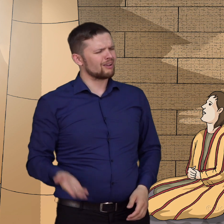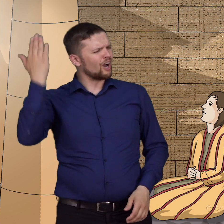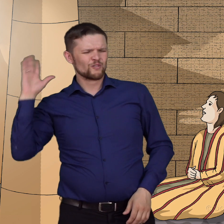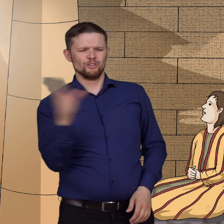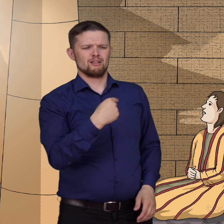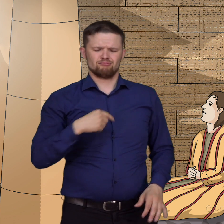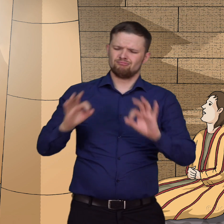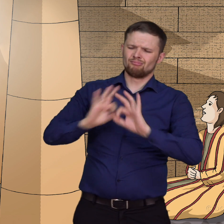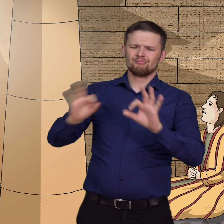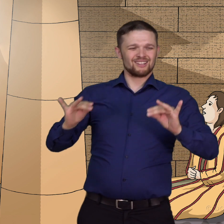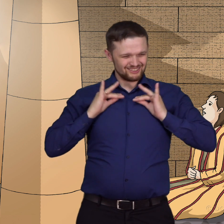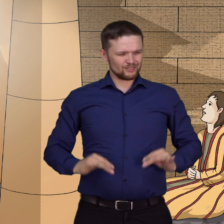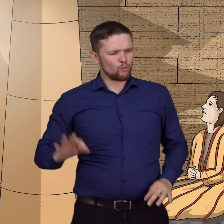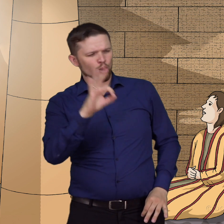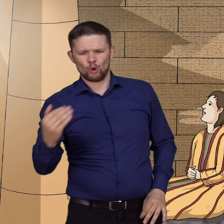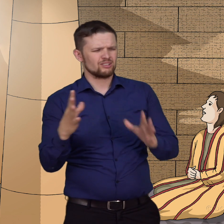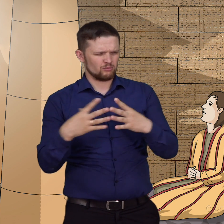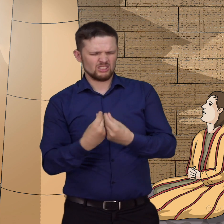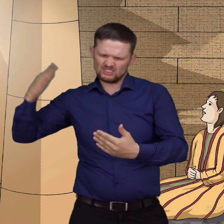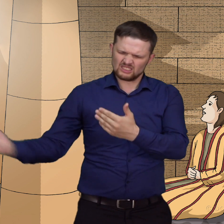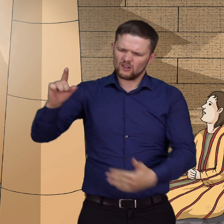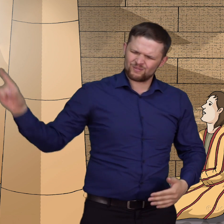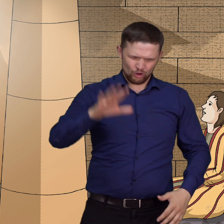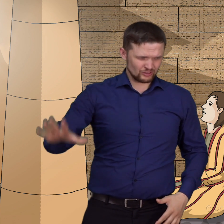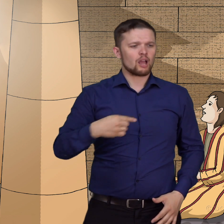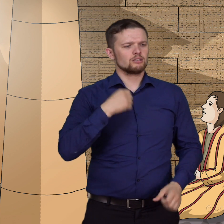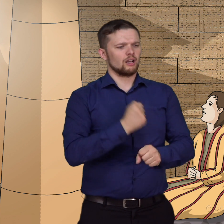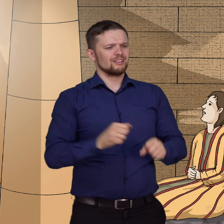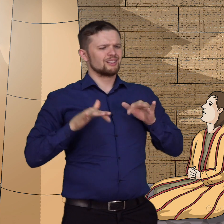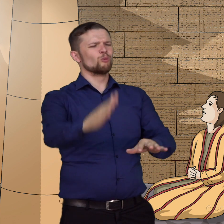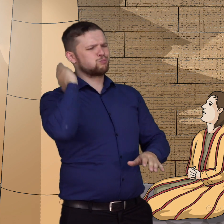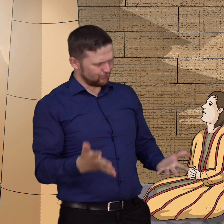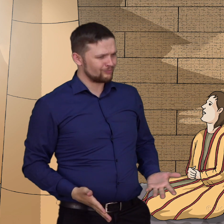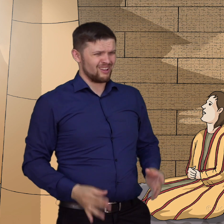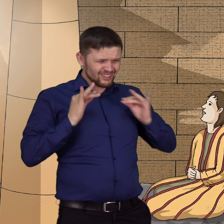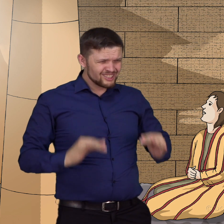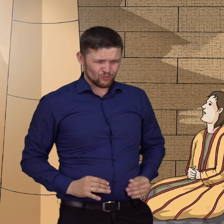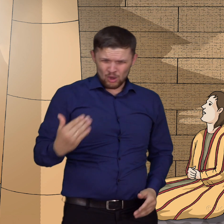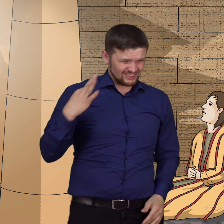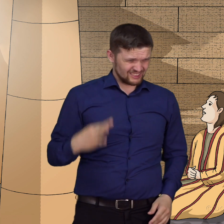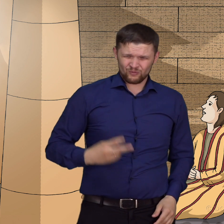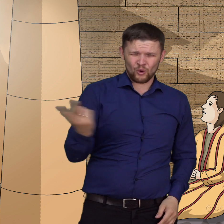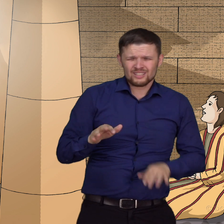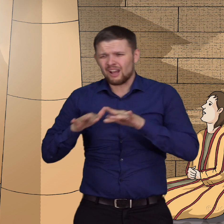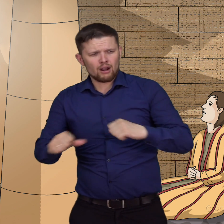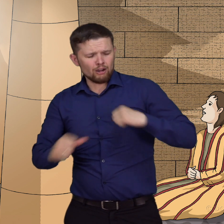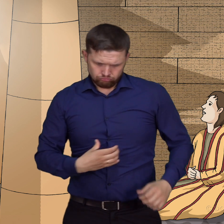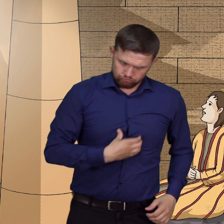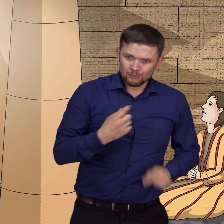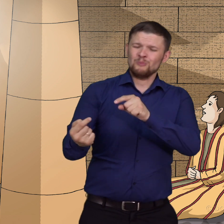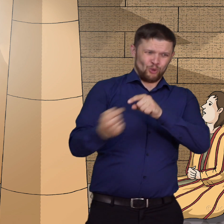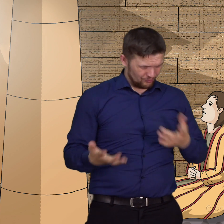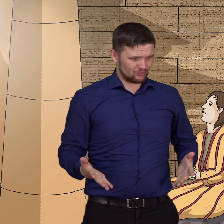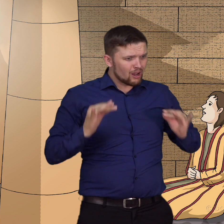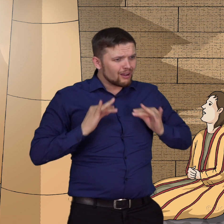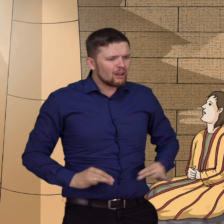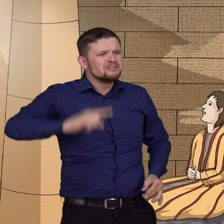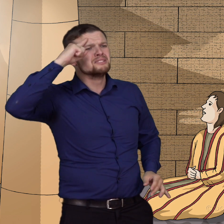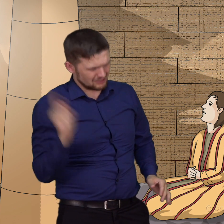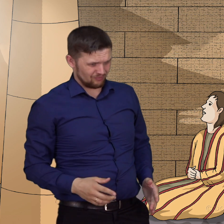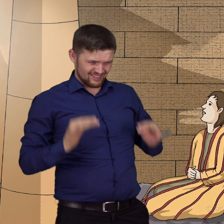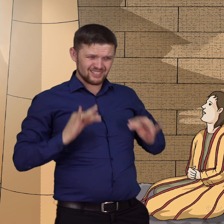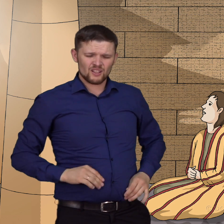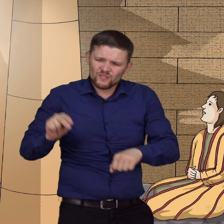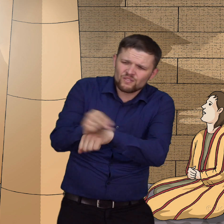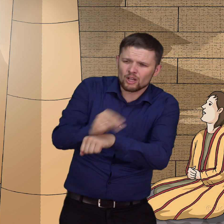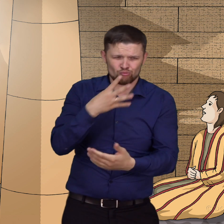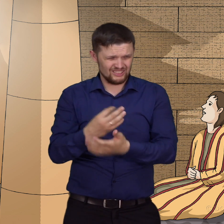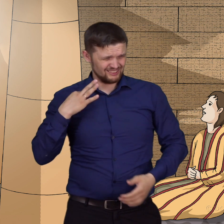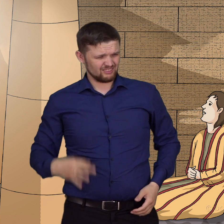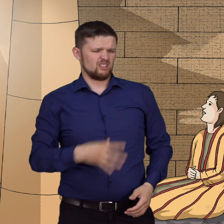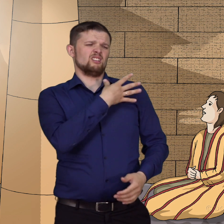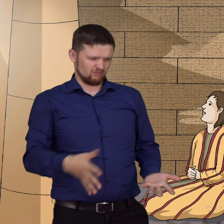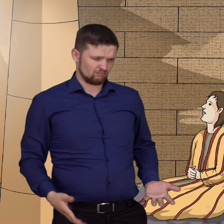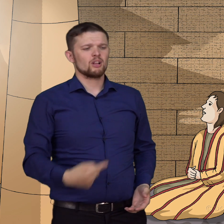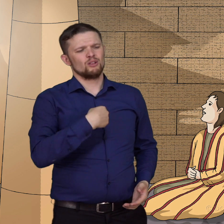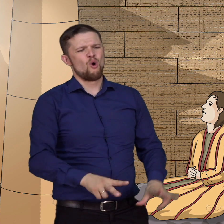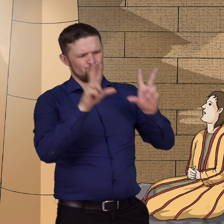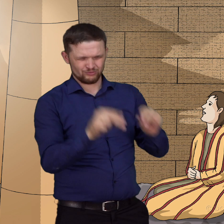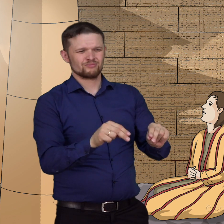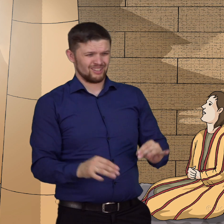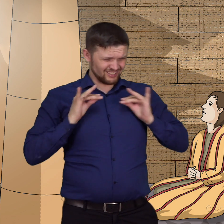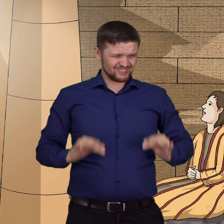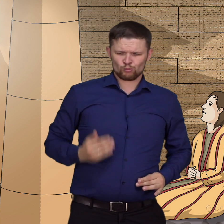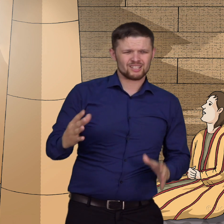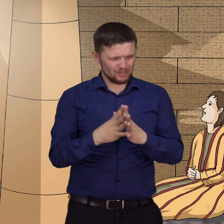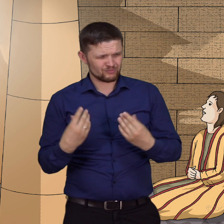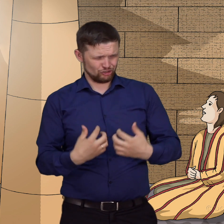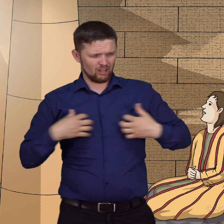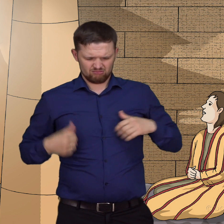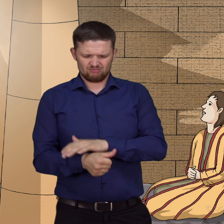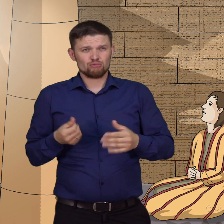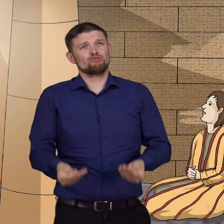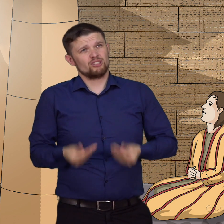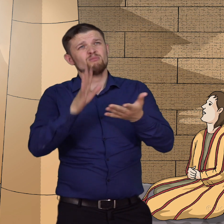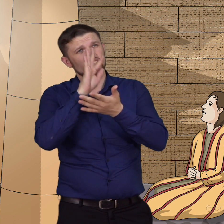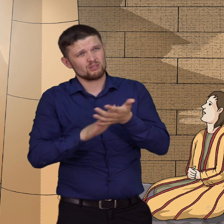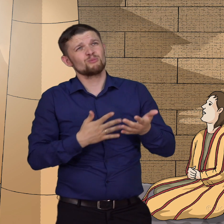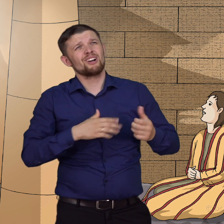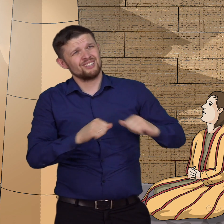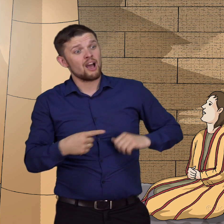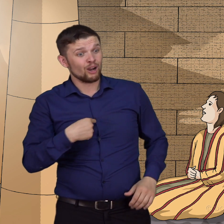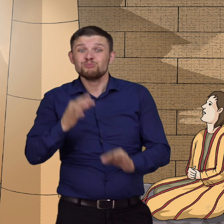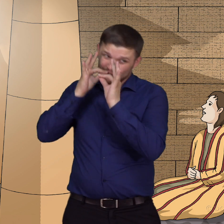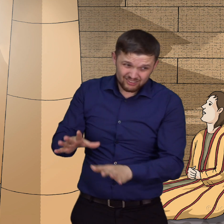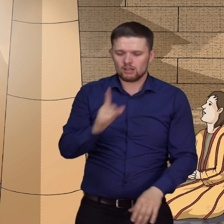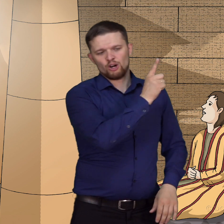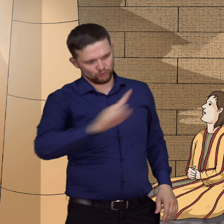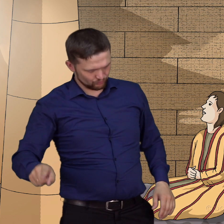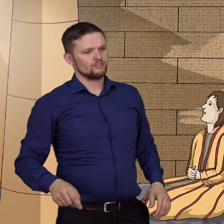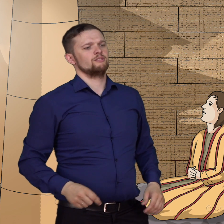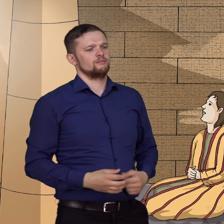On that day I will carry out against Eli everything I have spoken about his family, from beginning to end. I told him that I would judge his house forever for the iniquity of which he knows, because his sons blasphemed God and he did not restrain them.